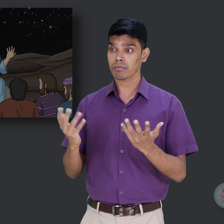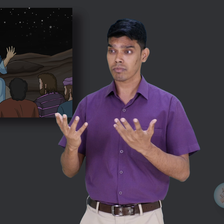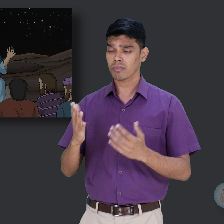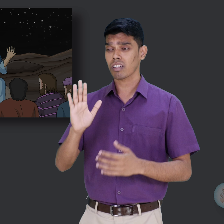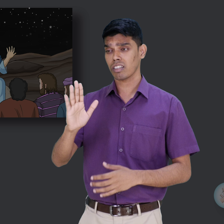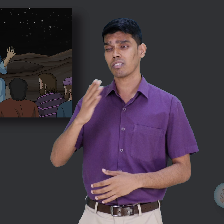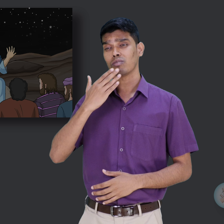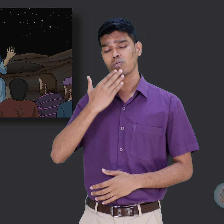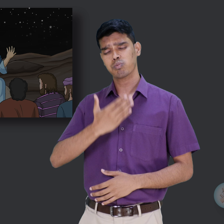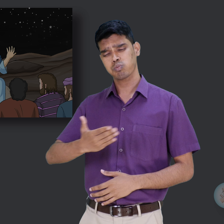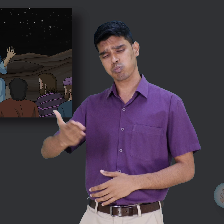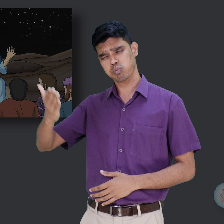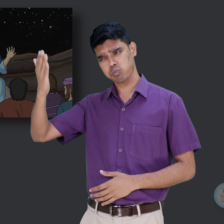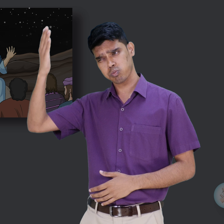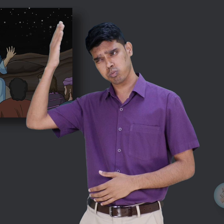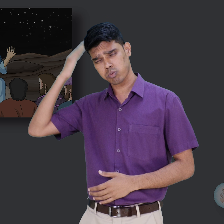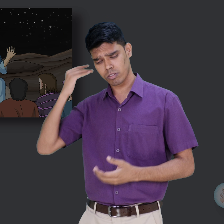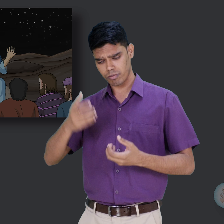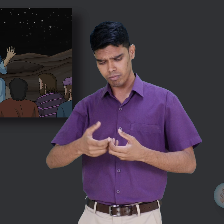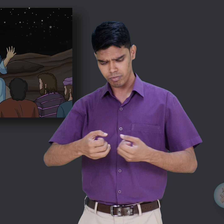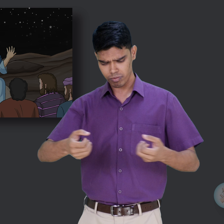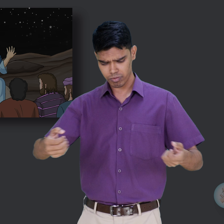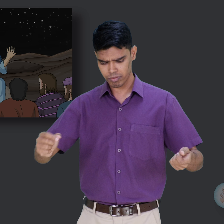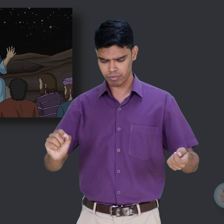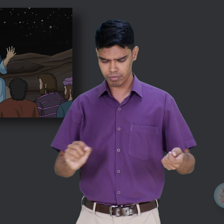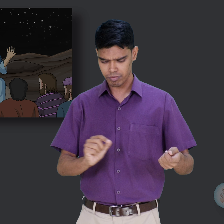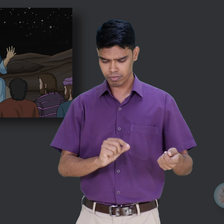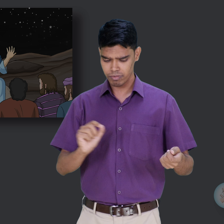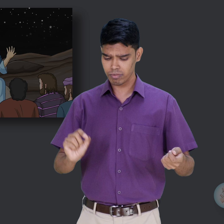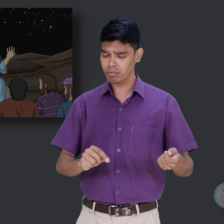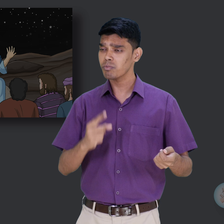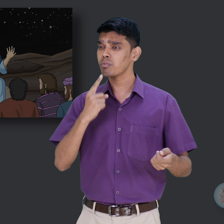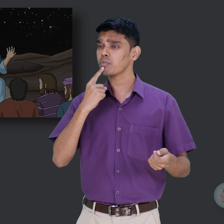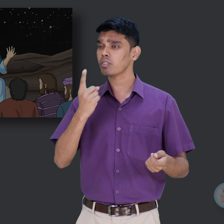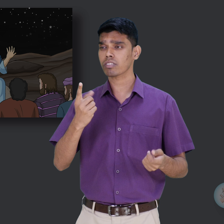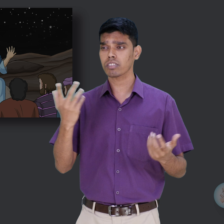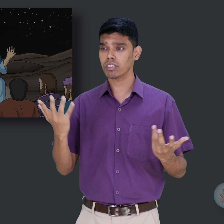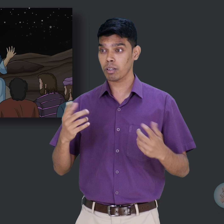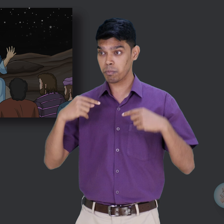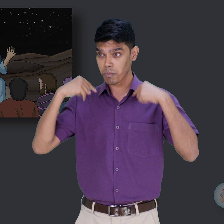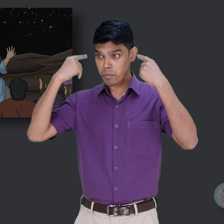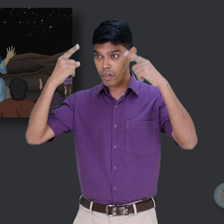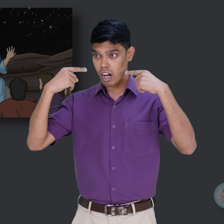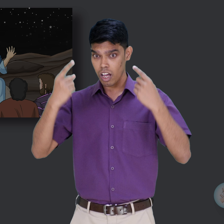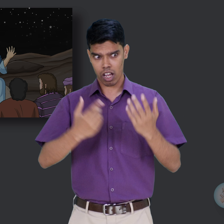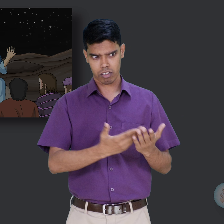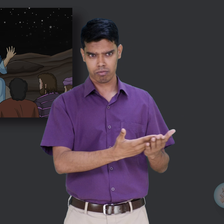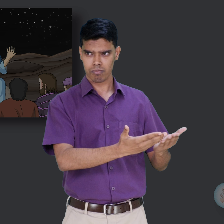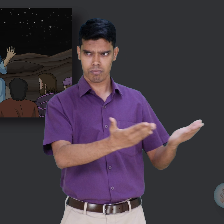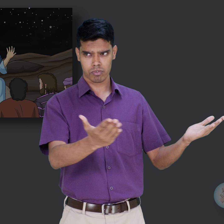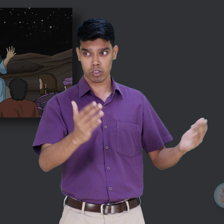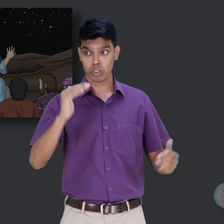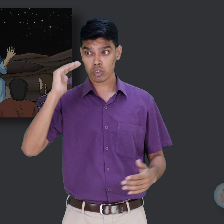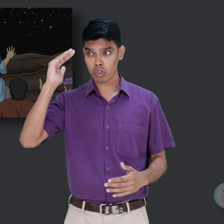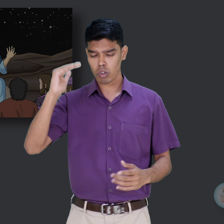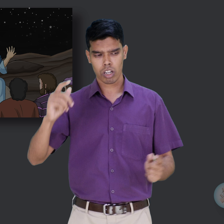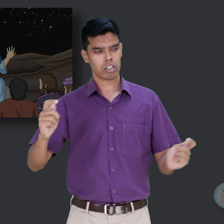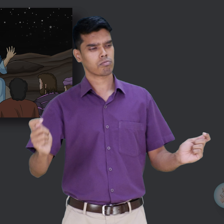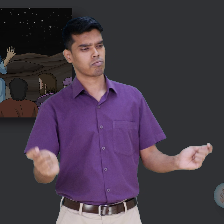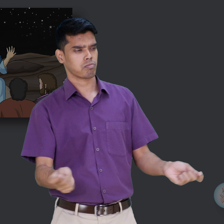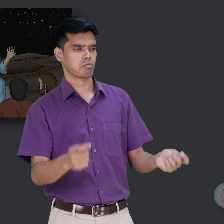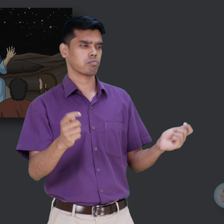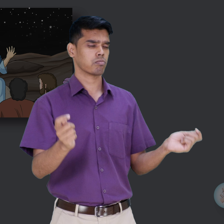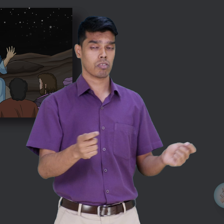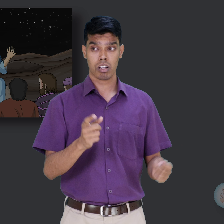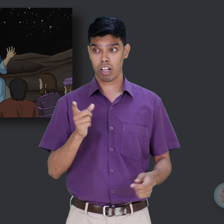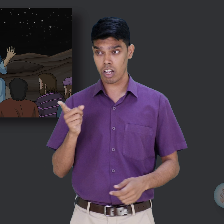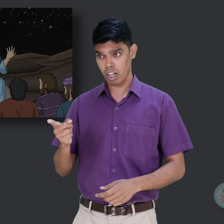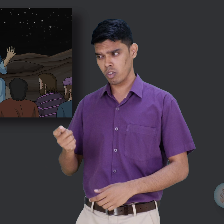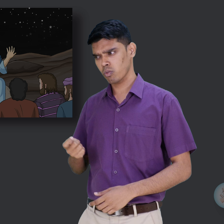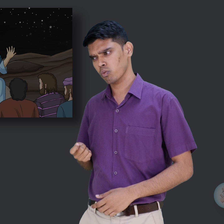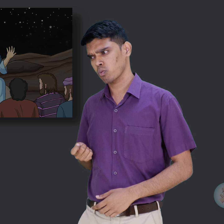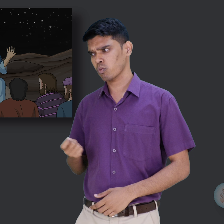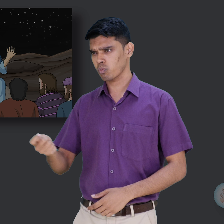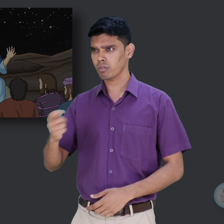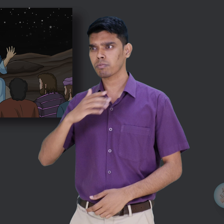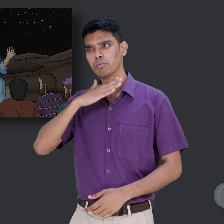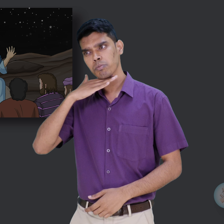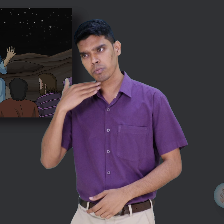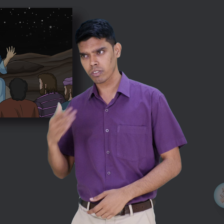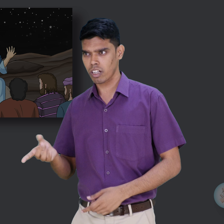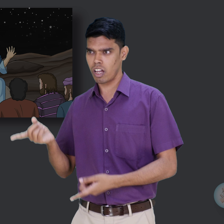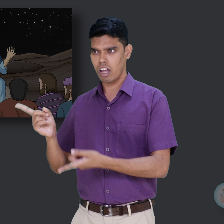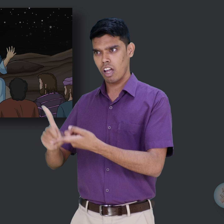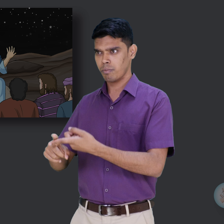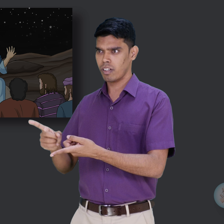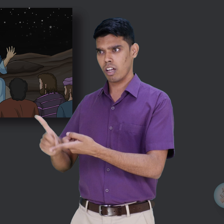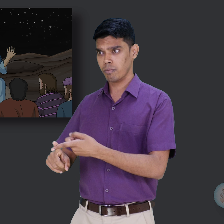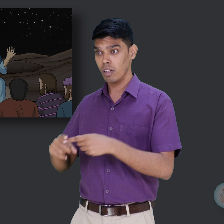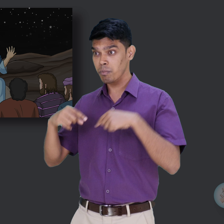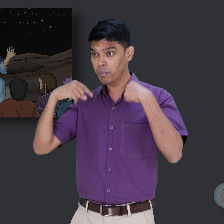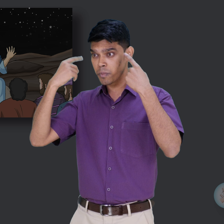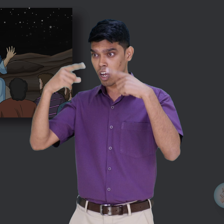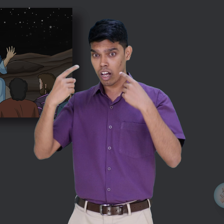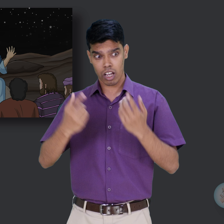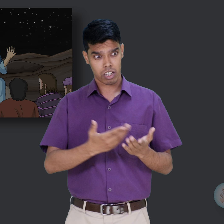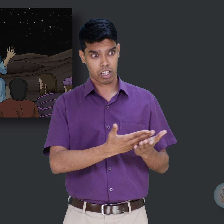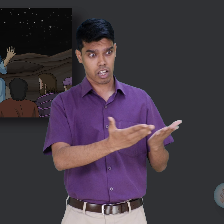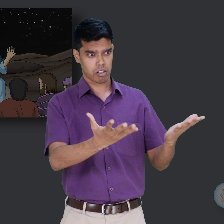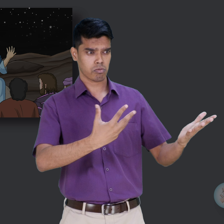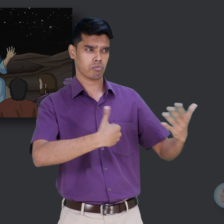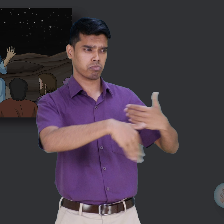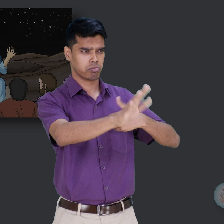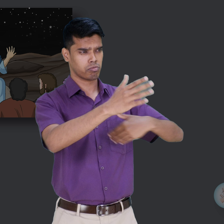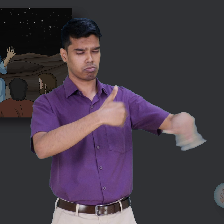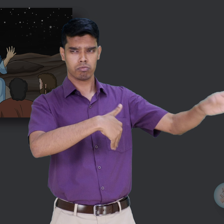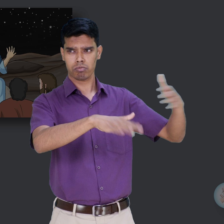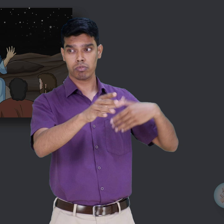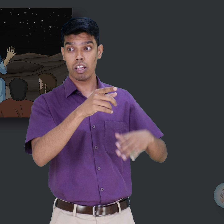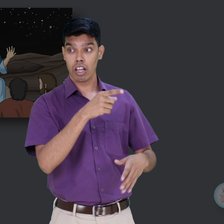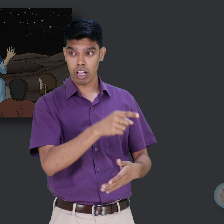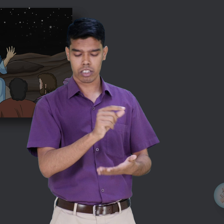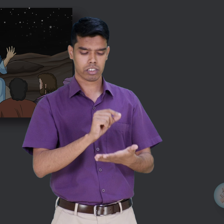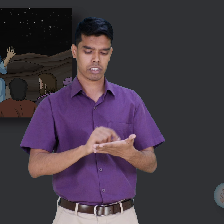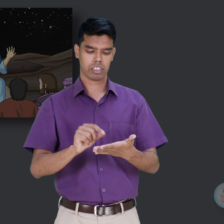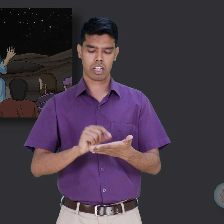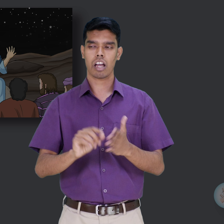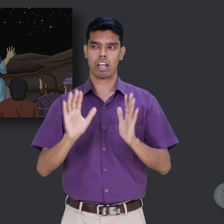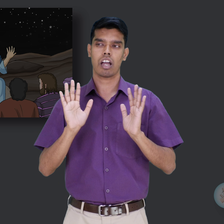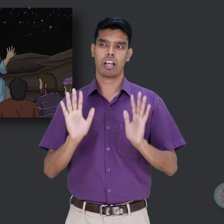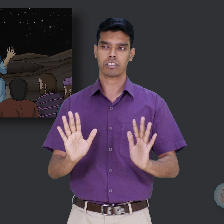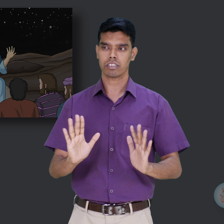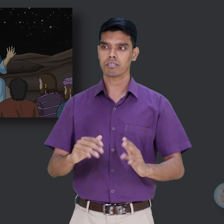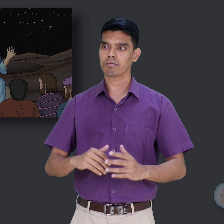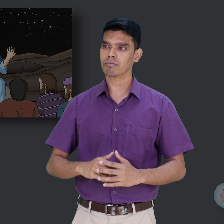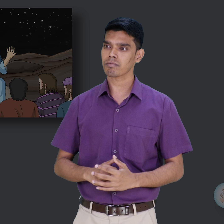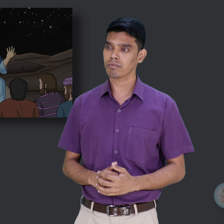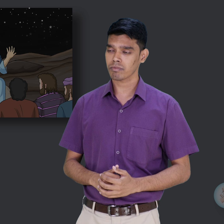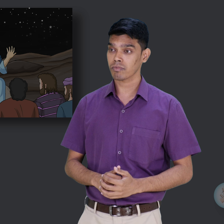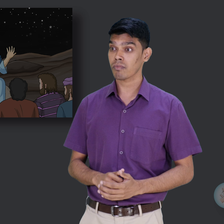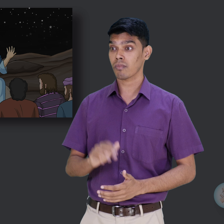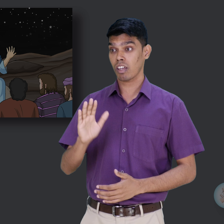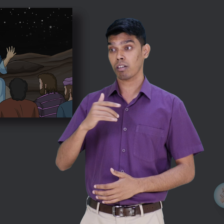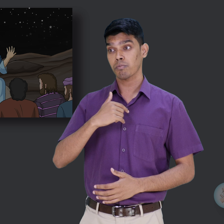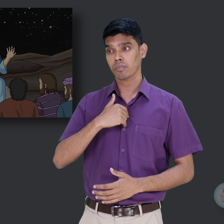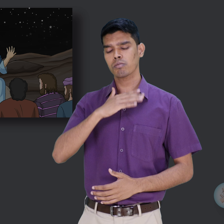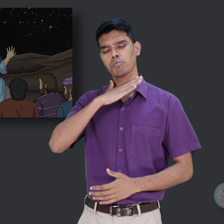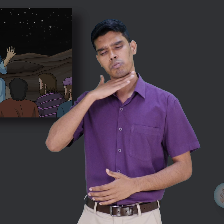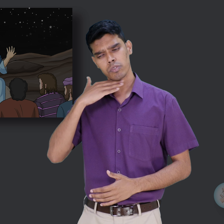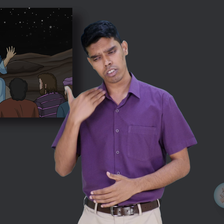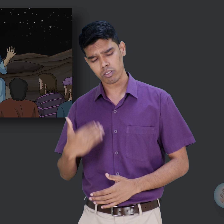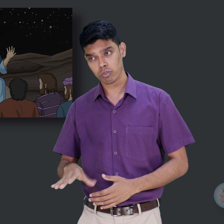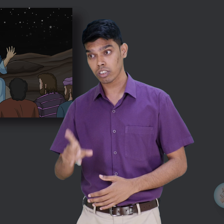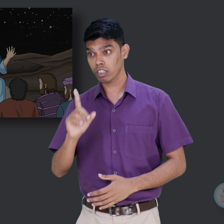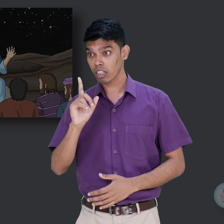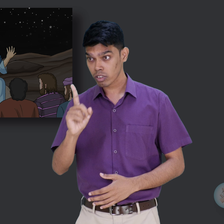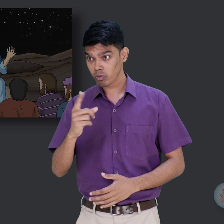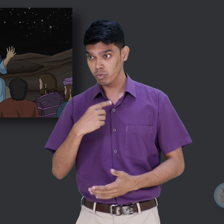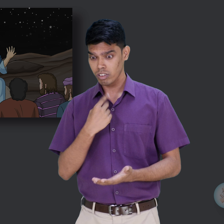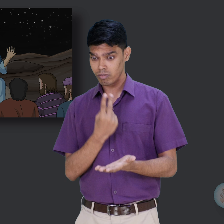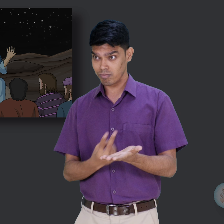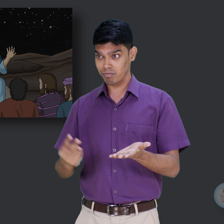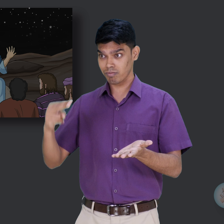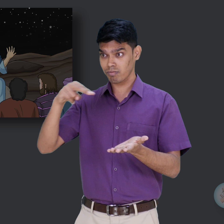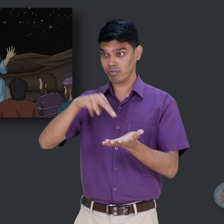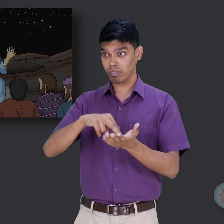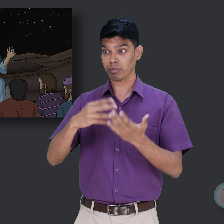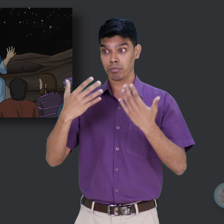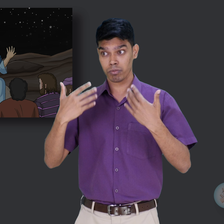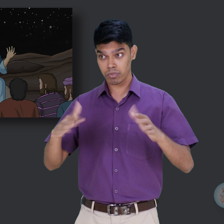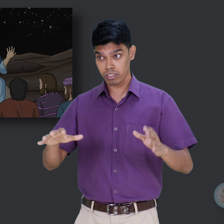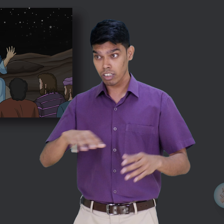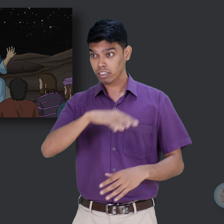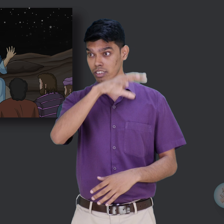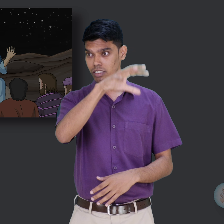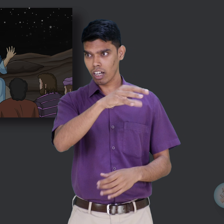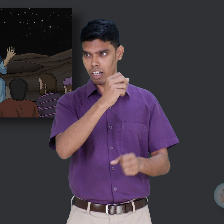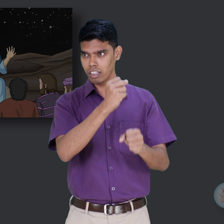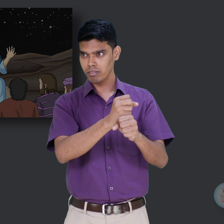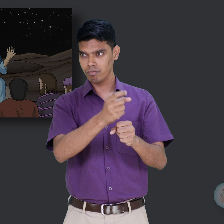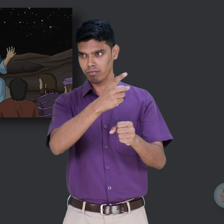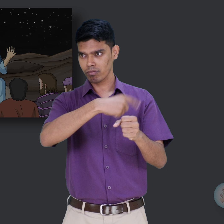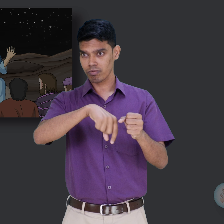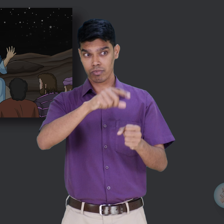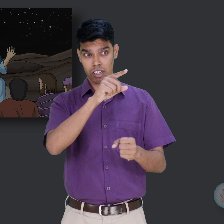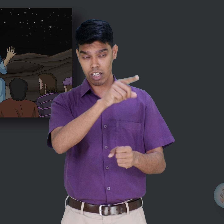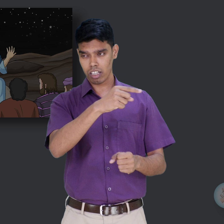For it is written: ‘I will strike the Shepherd, and the sheep of the flock will be scattered.’